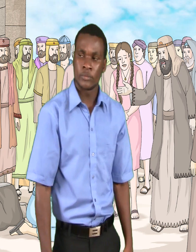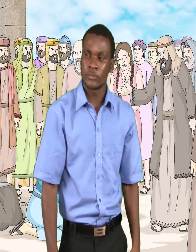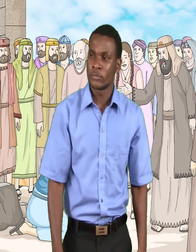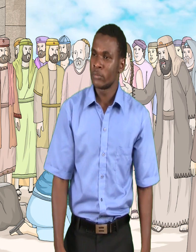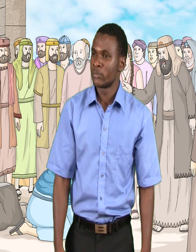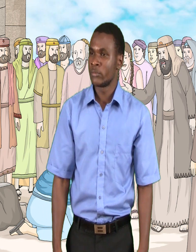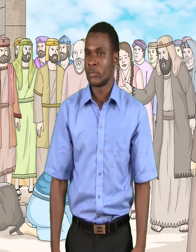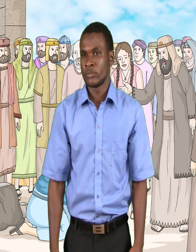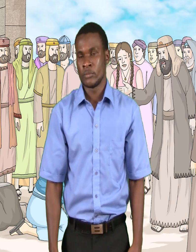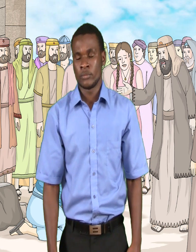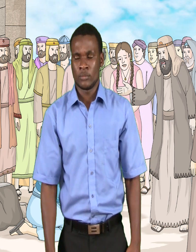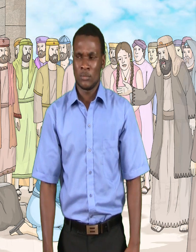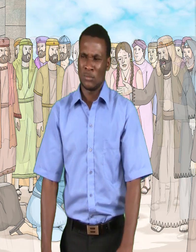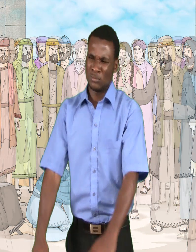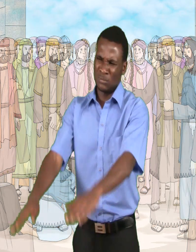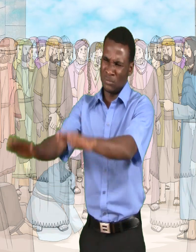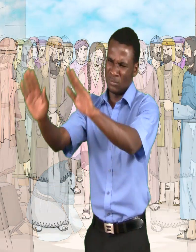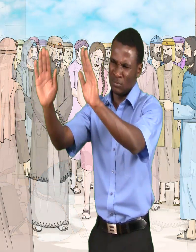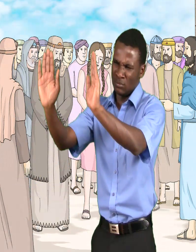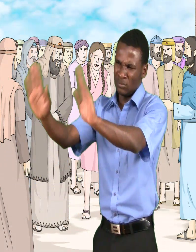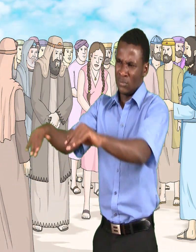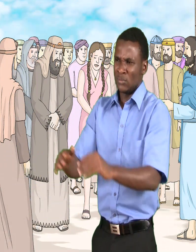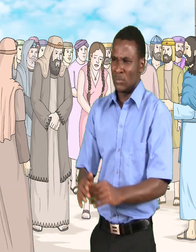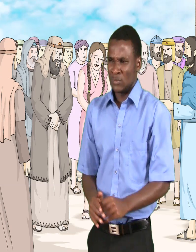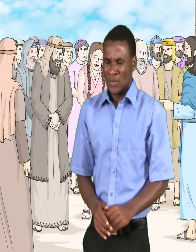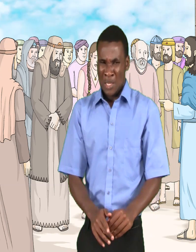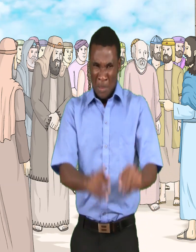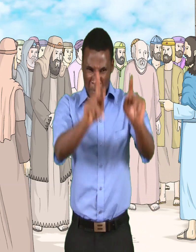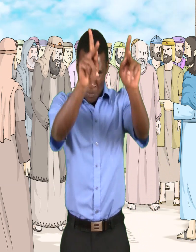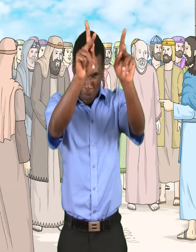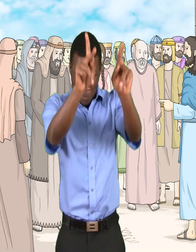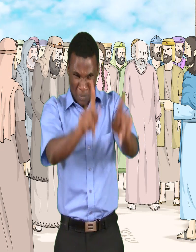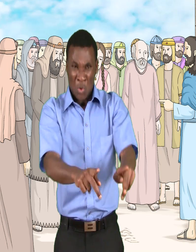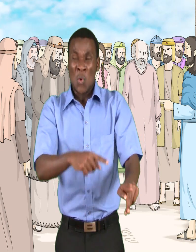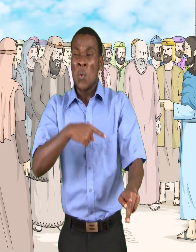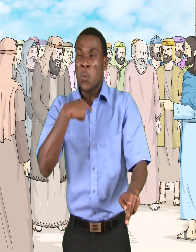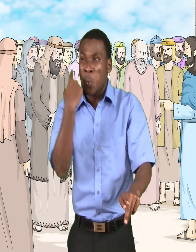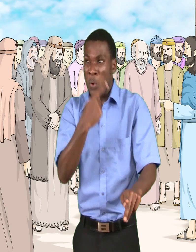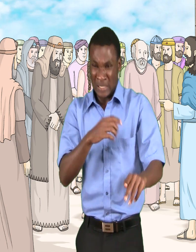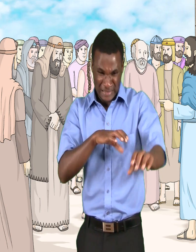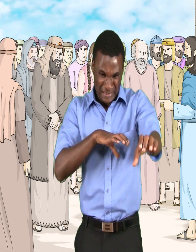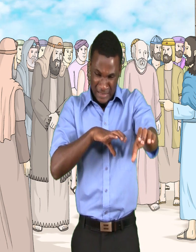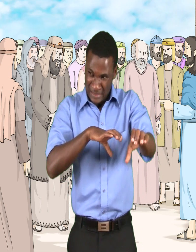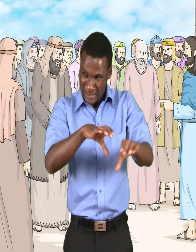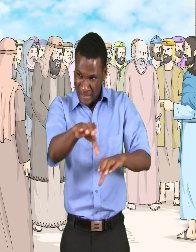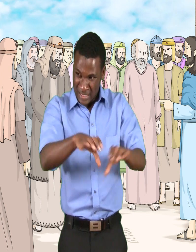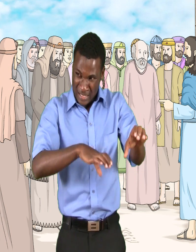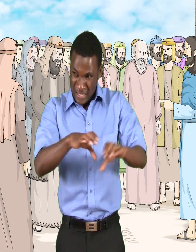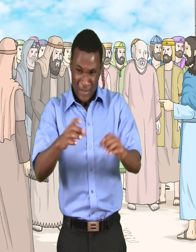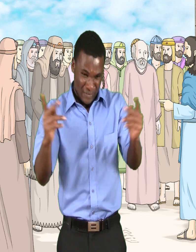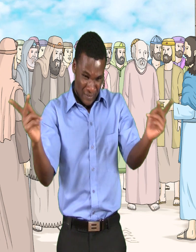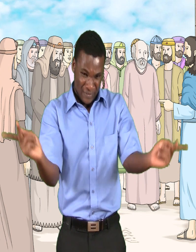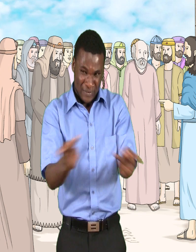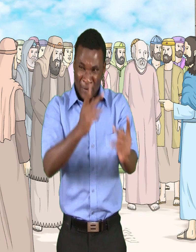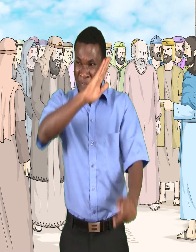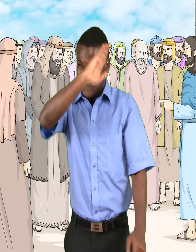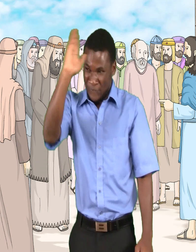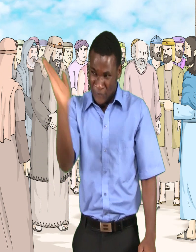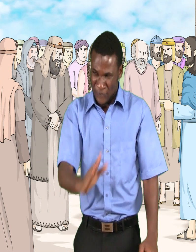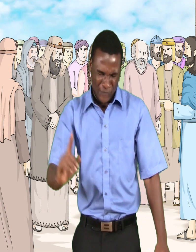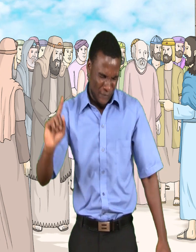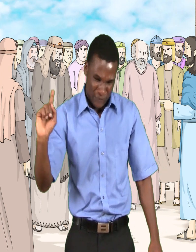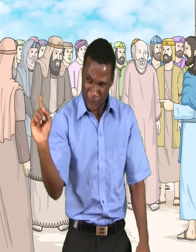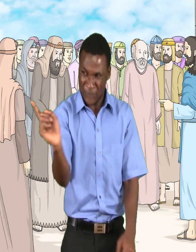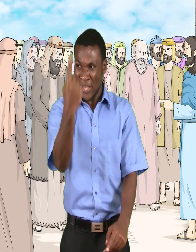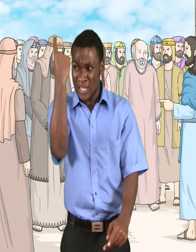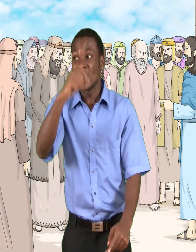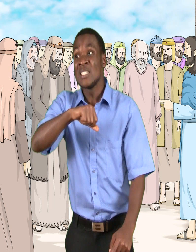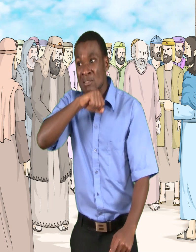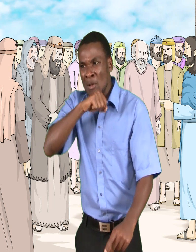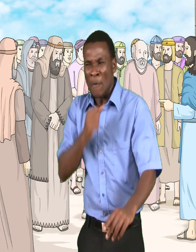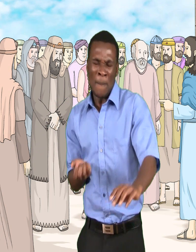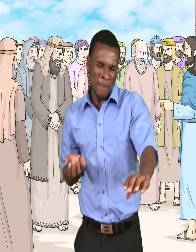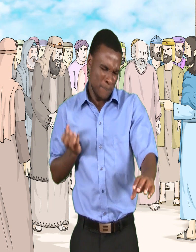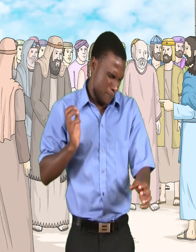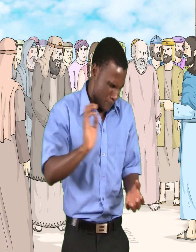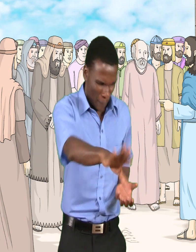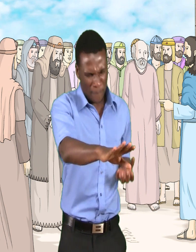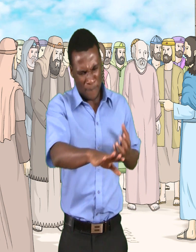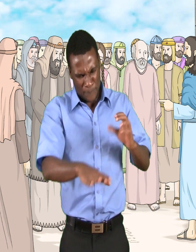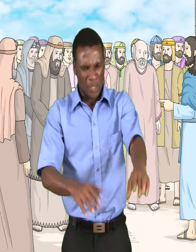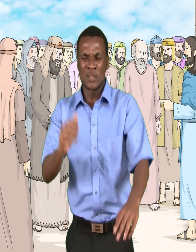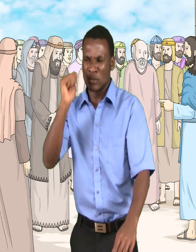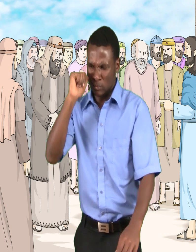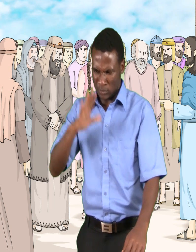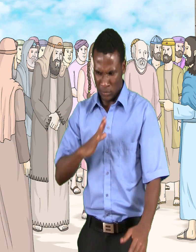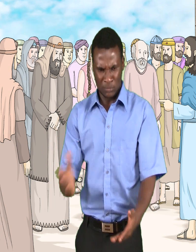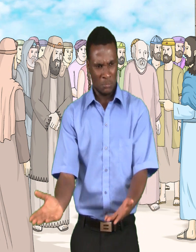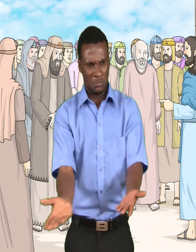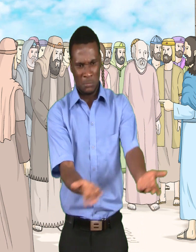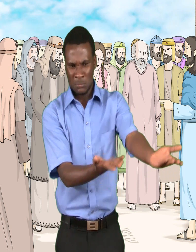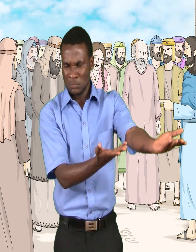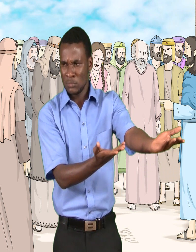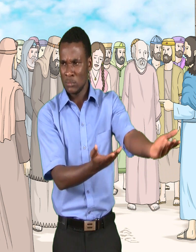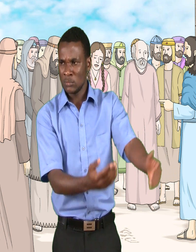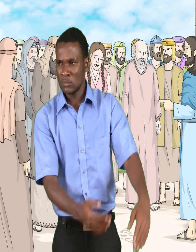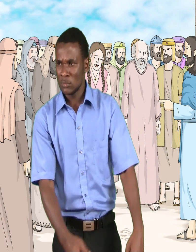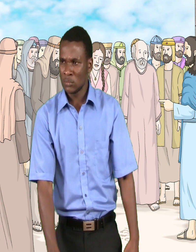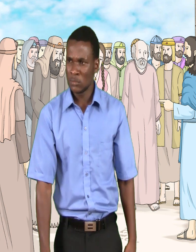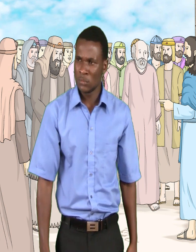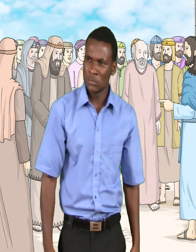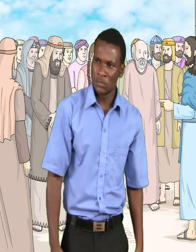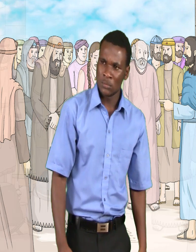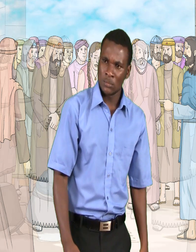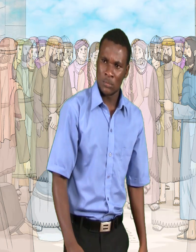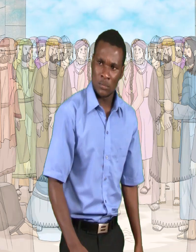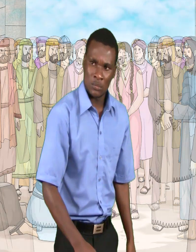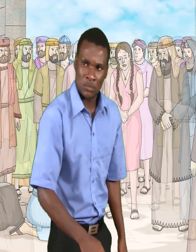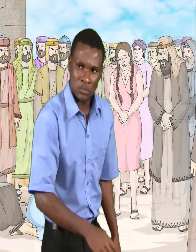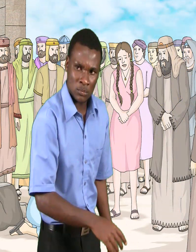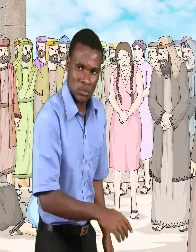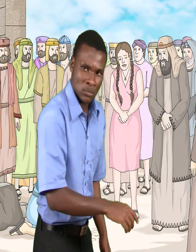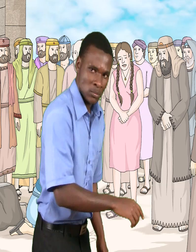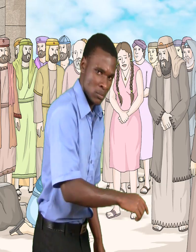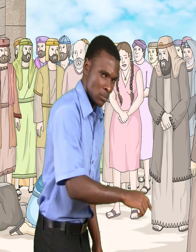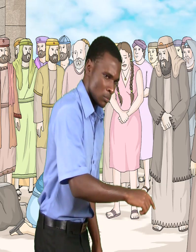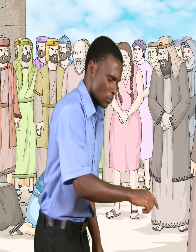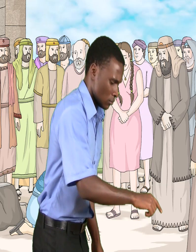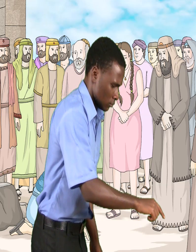When they continued to question Him, He straightened up and said to them, “Let him who is without sin among you be the first to cast a stone at her.”